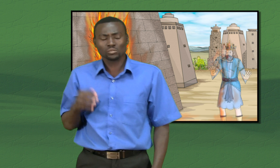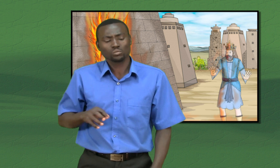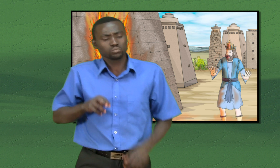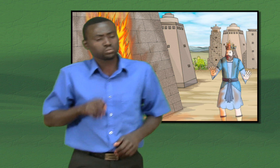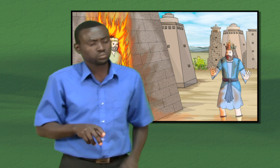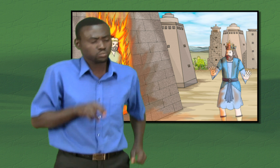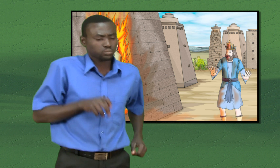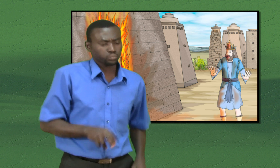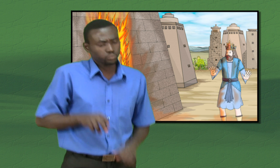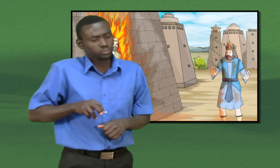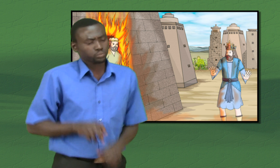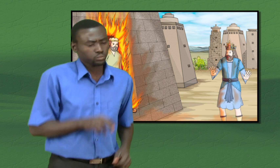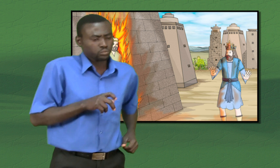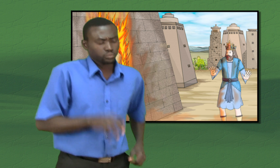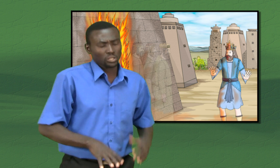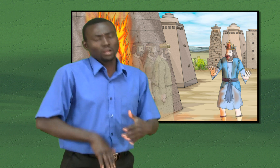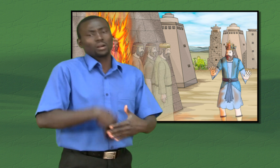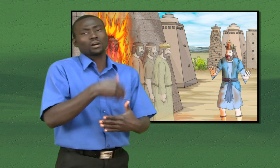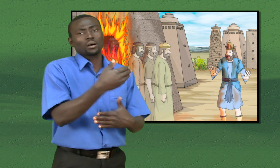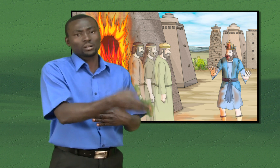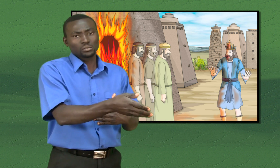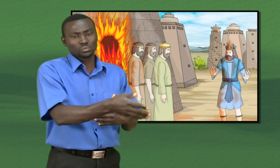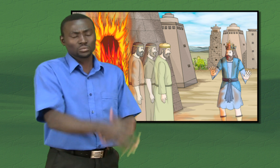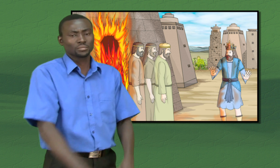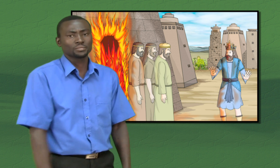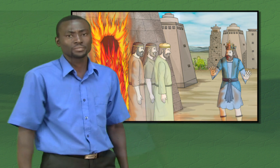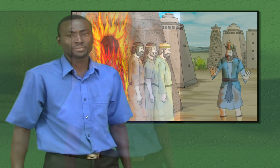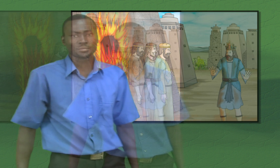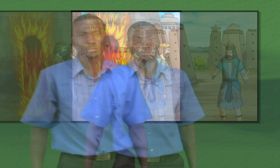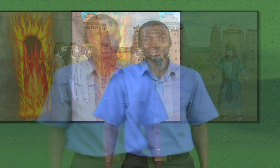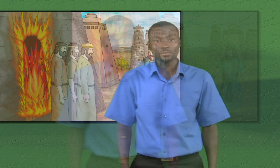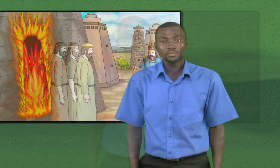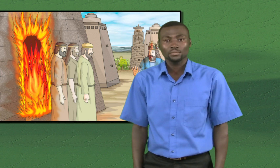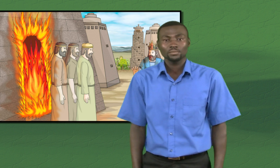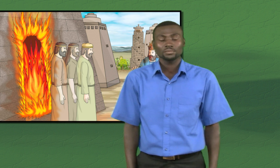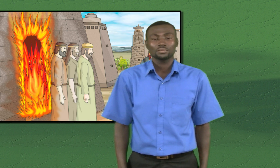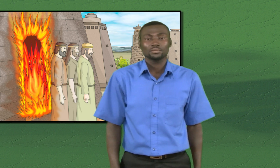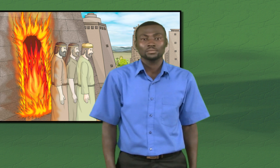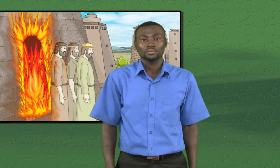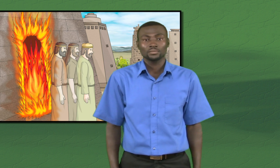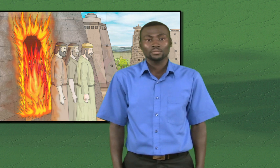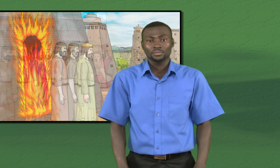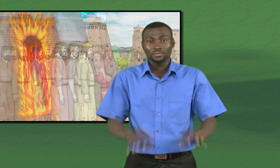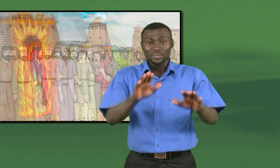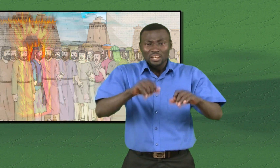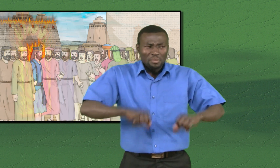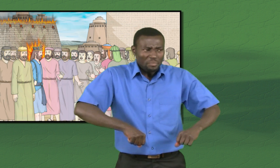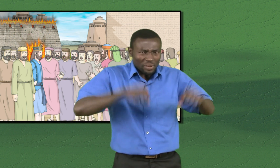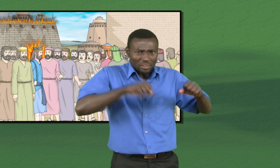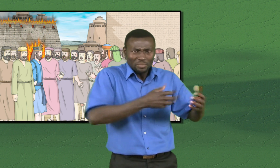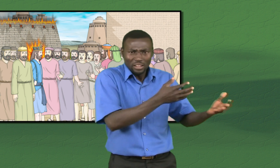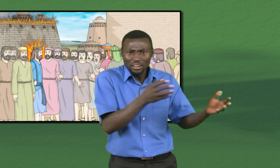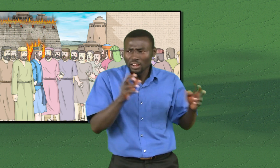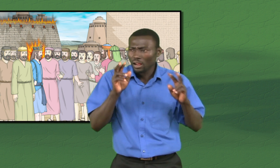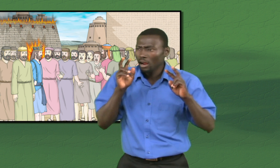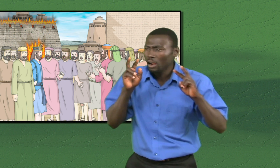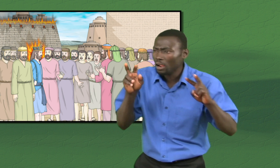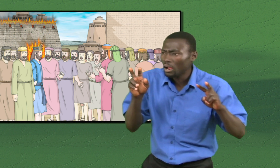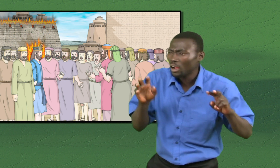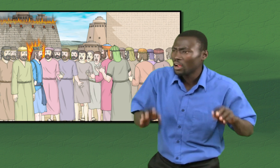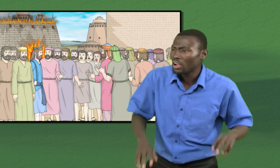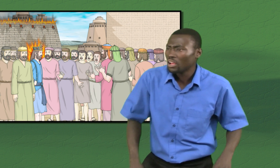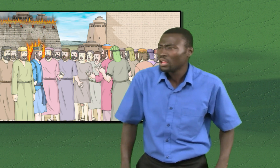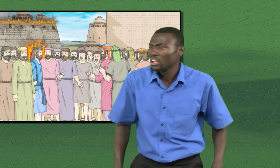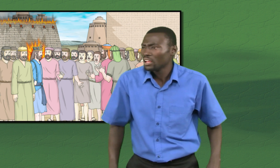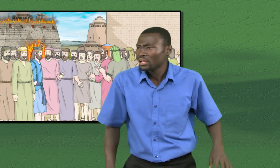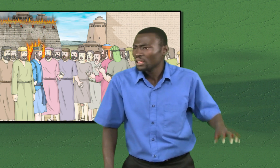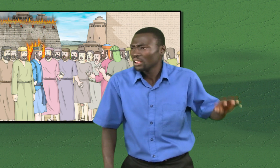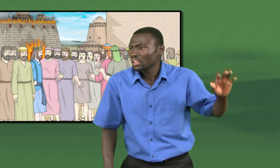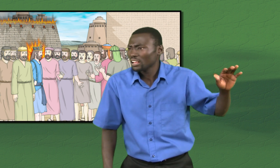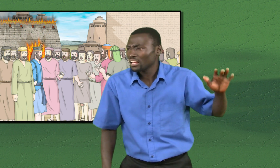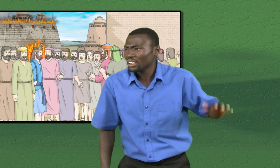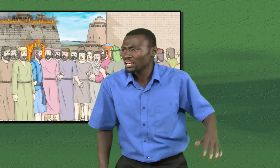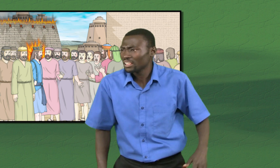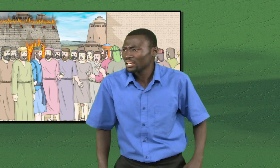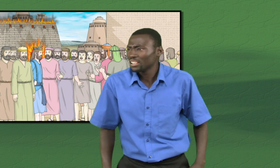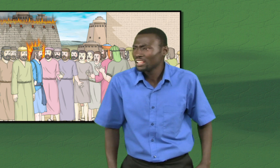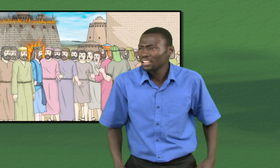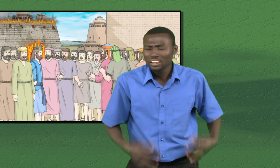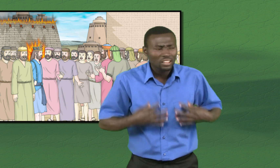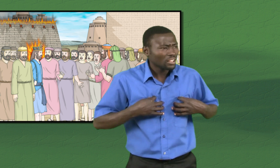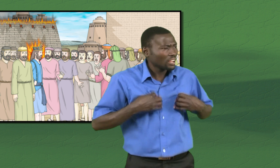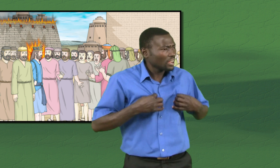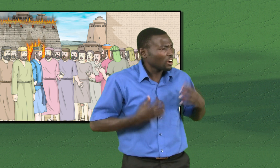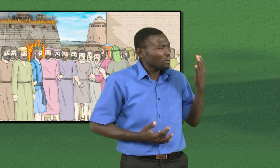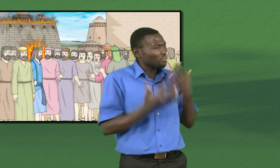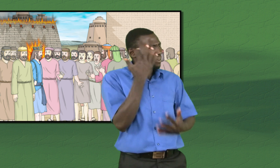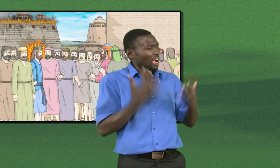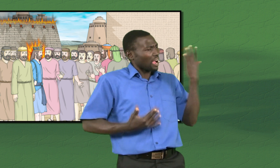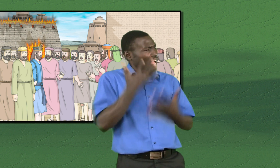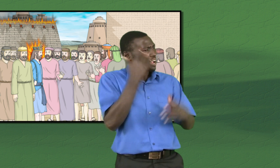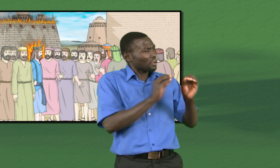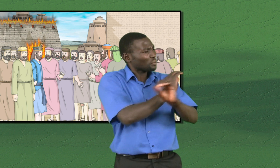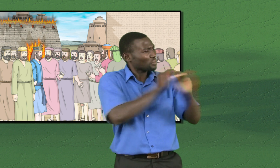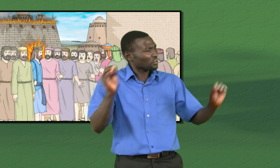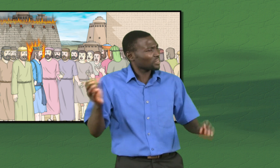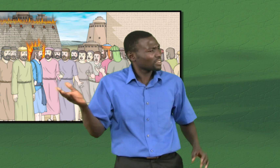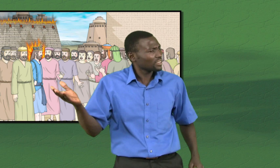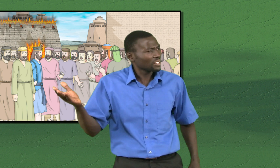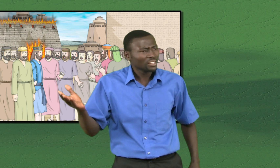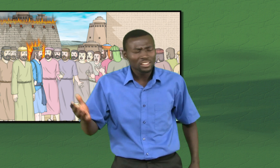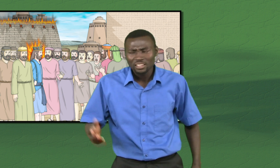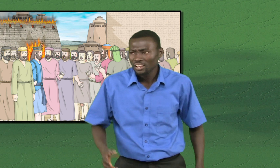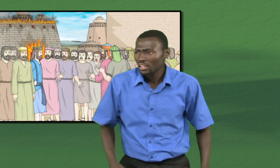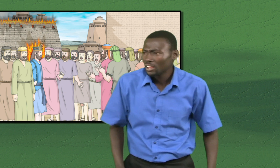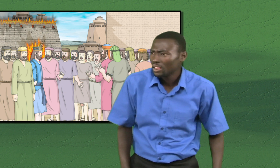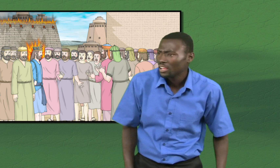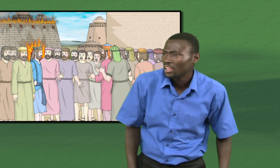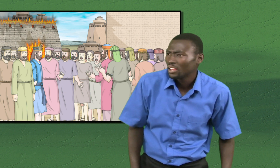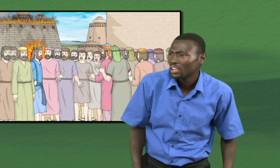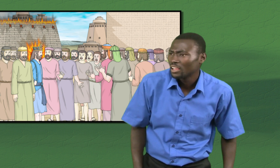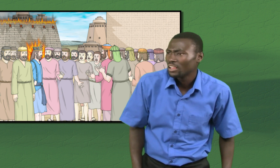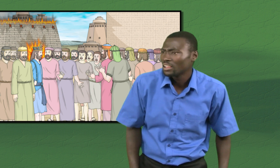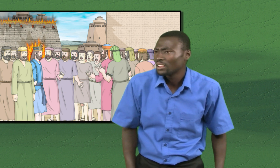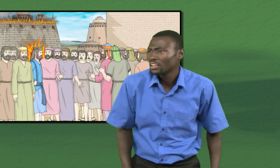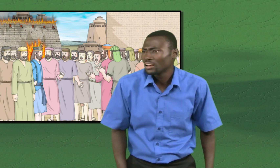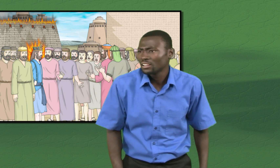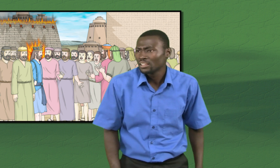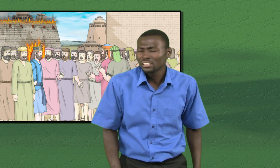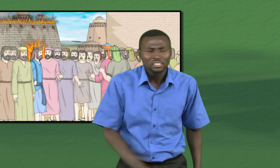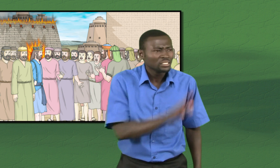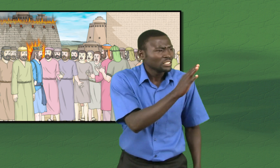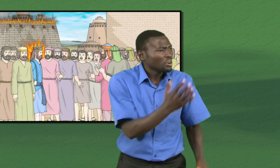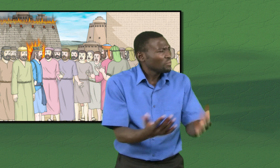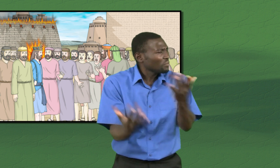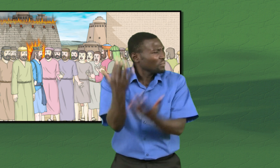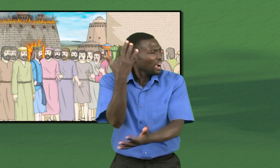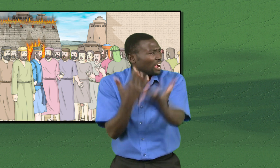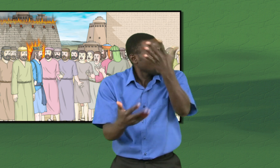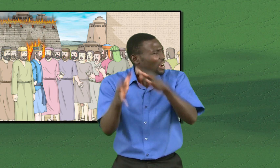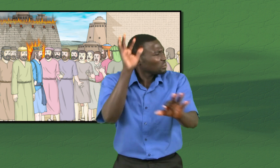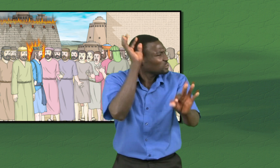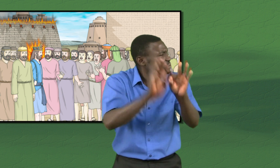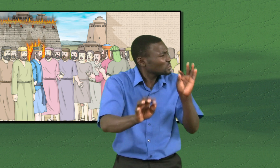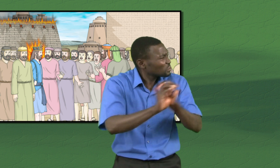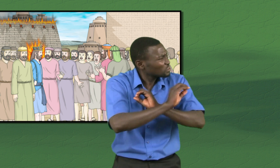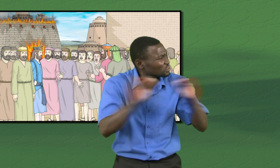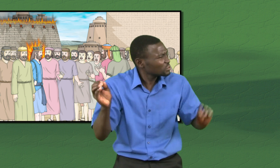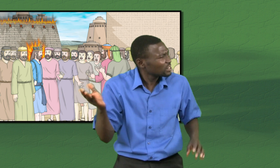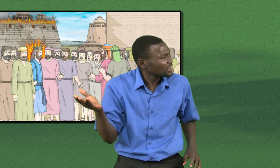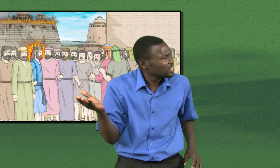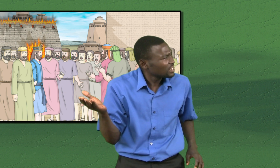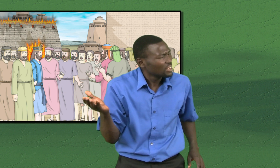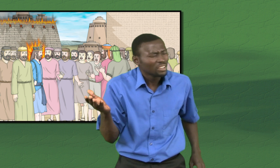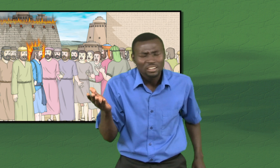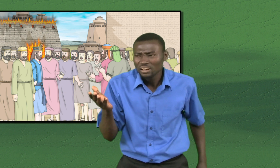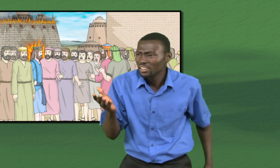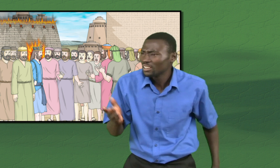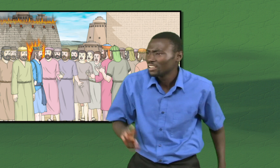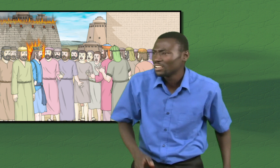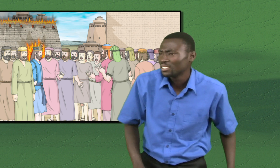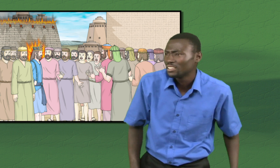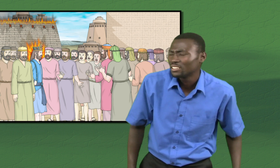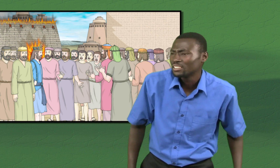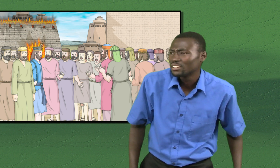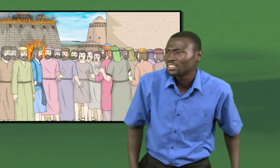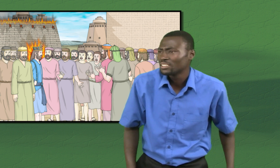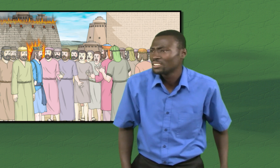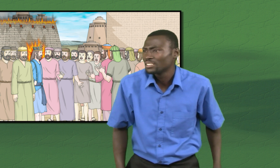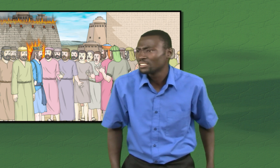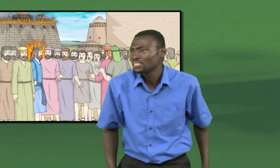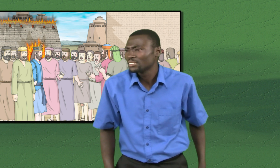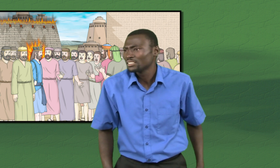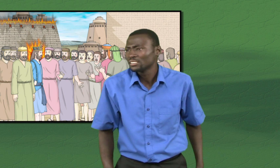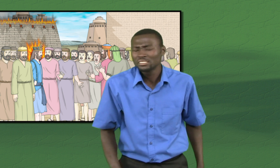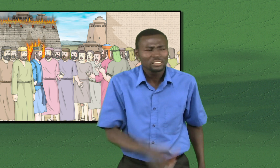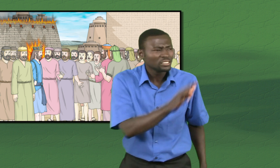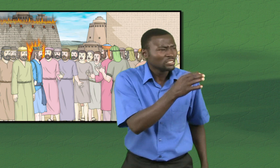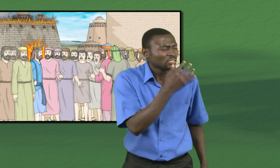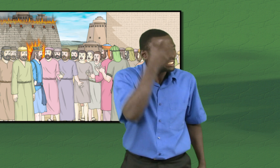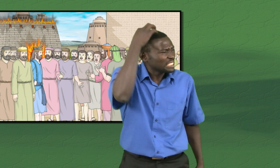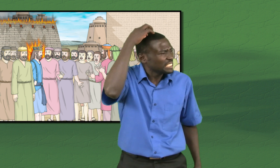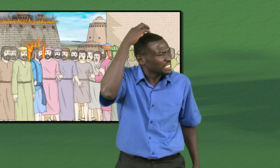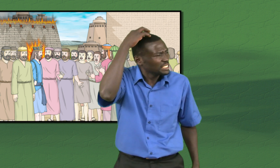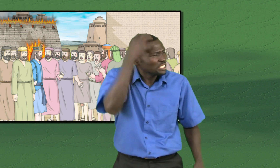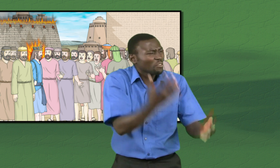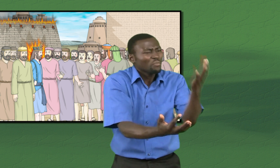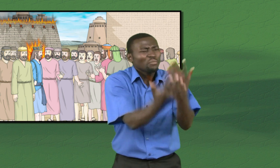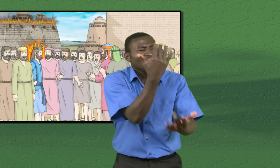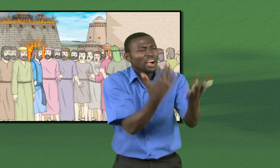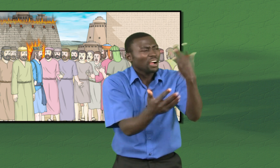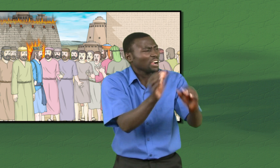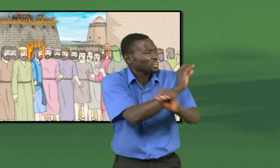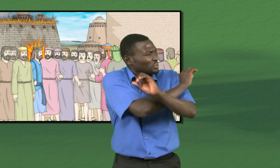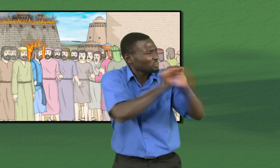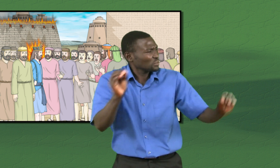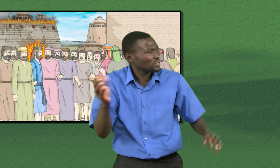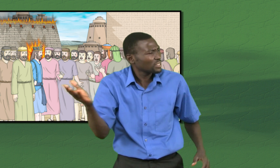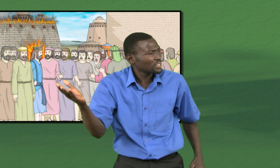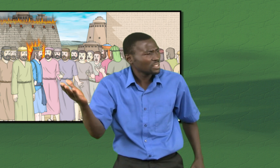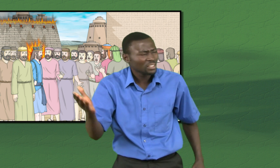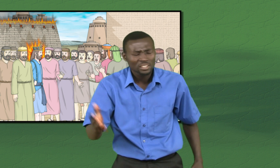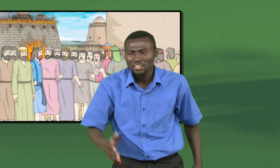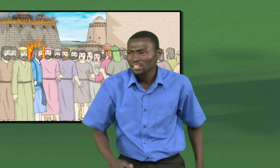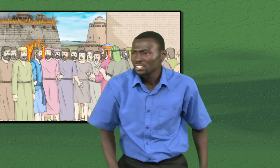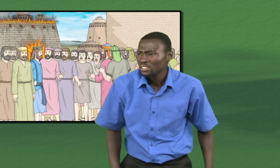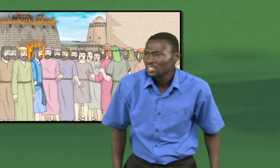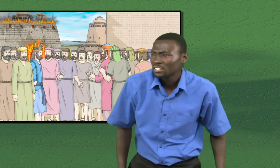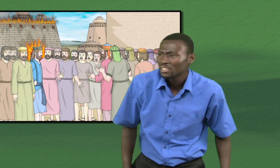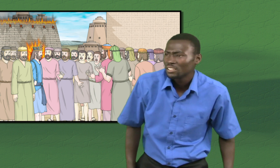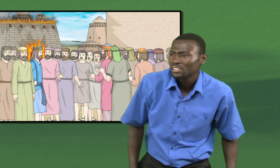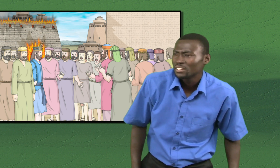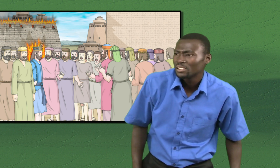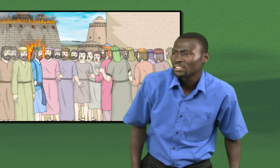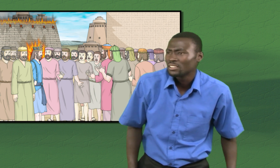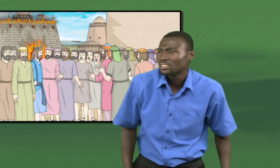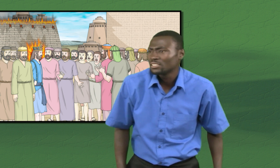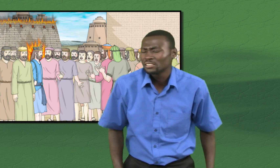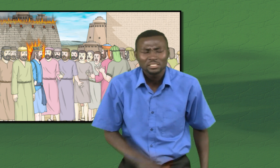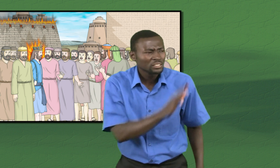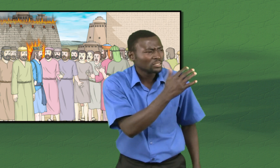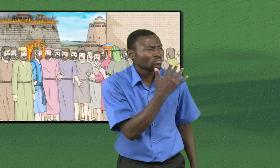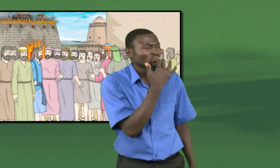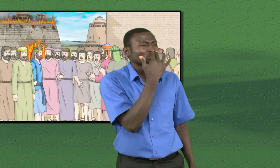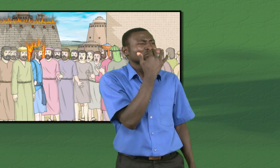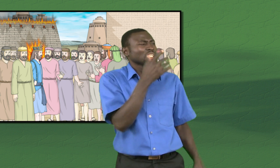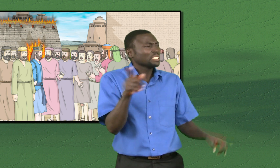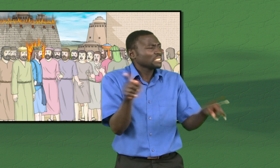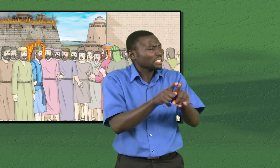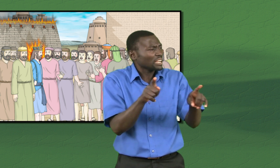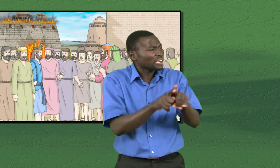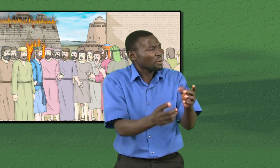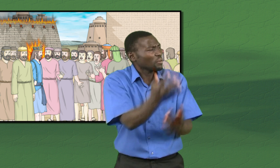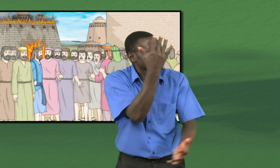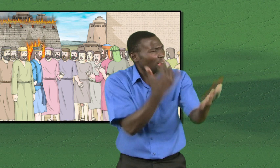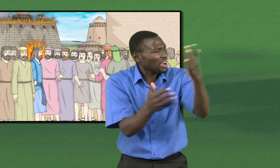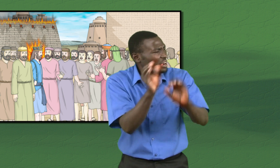So Shadrach, Meshach, and Abednego came out of the fire, and when the satraps, prefects, governors, and royal advisers had gathered around, they saw that the fire had no effect on the bodies of these men.